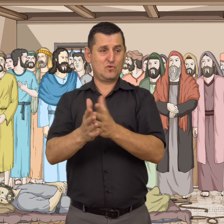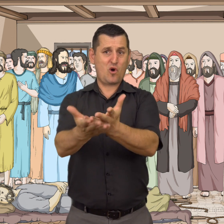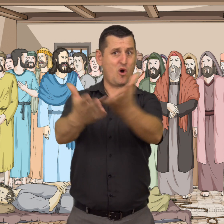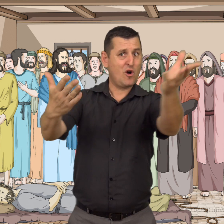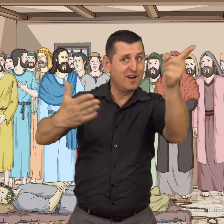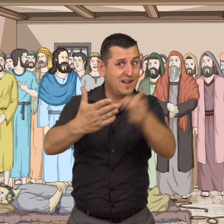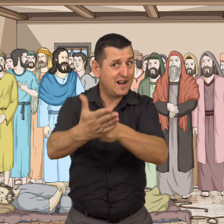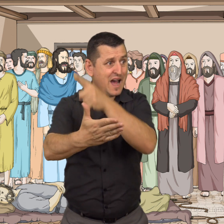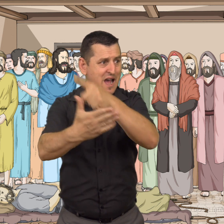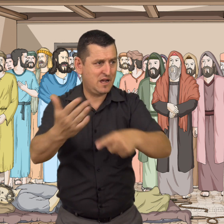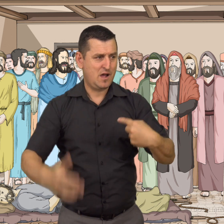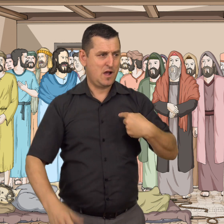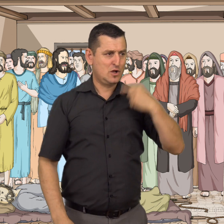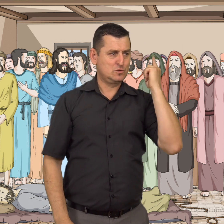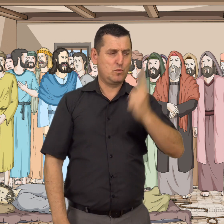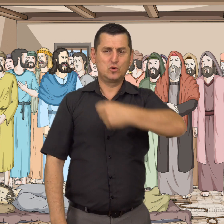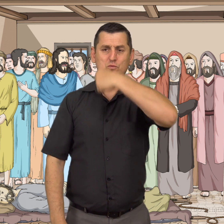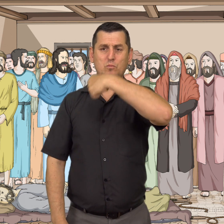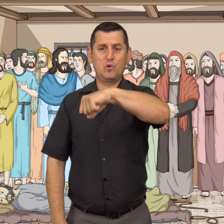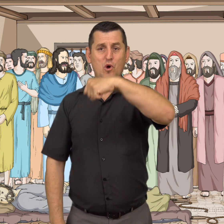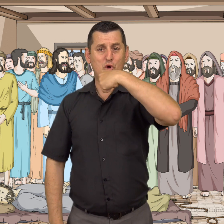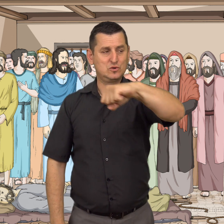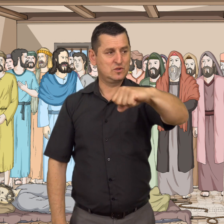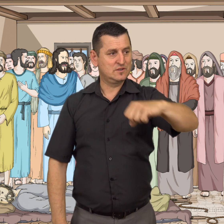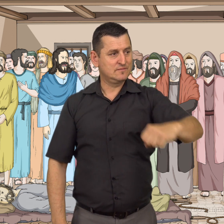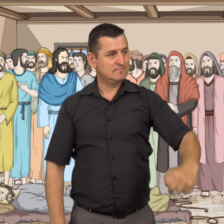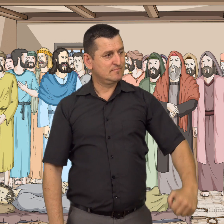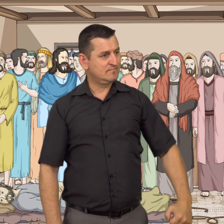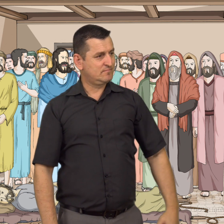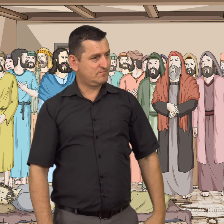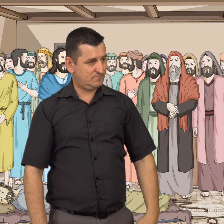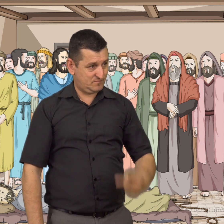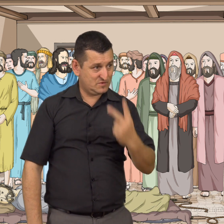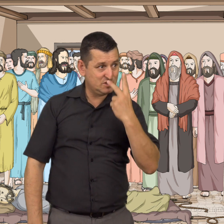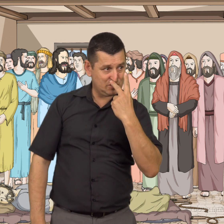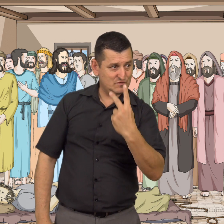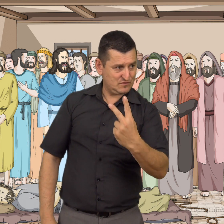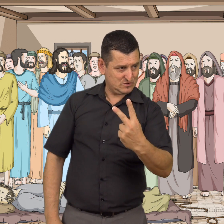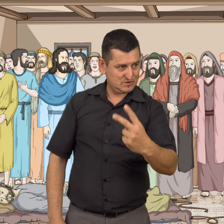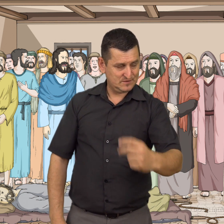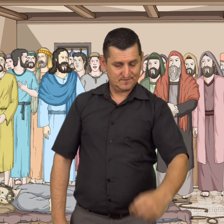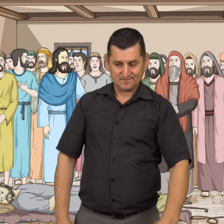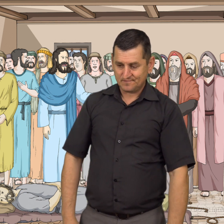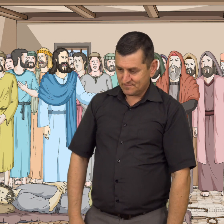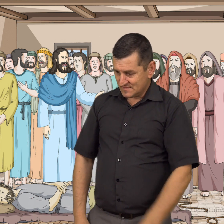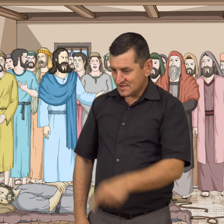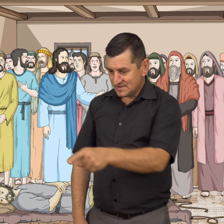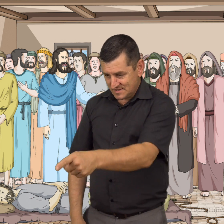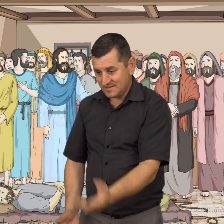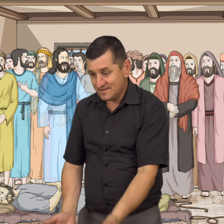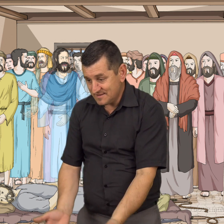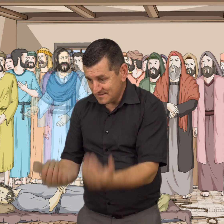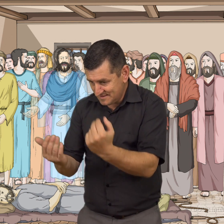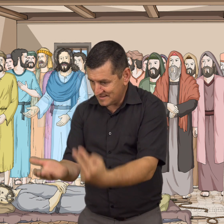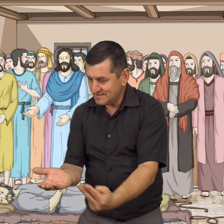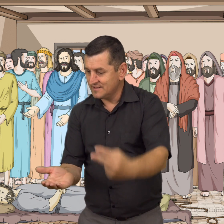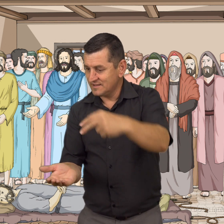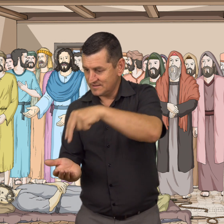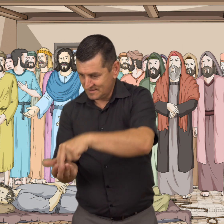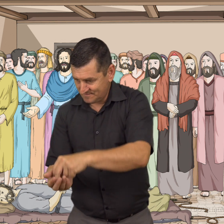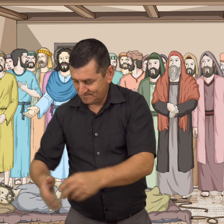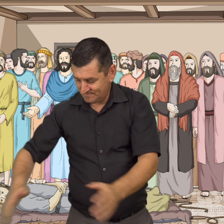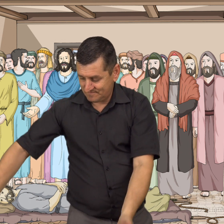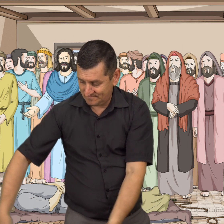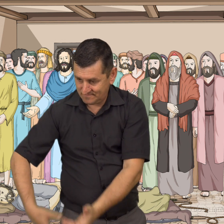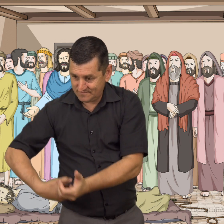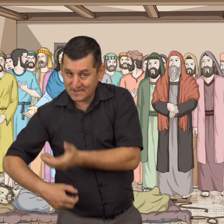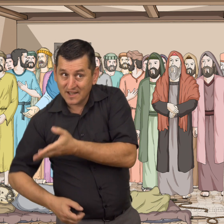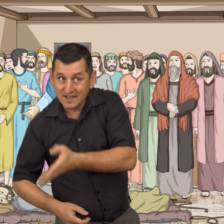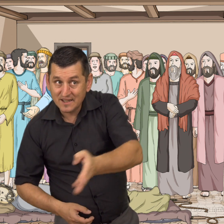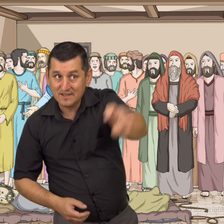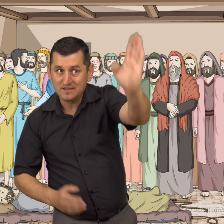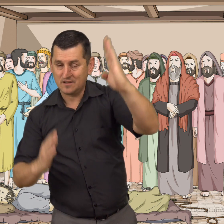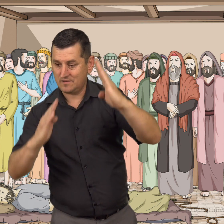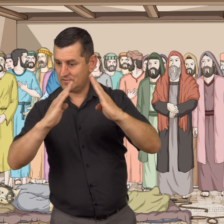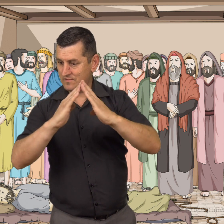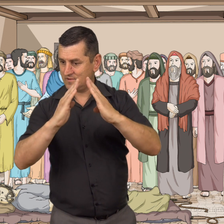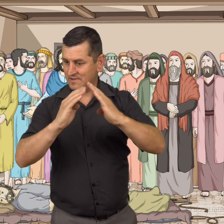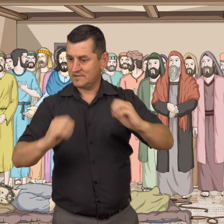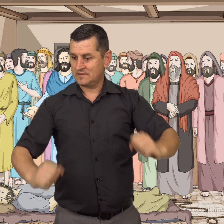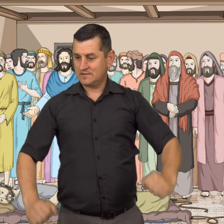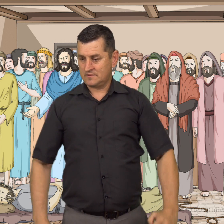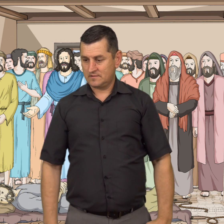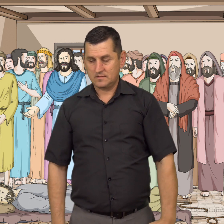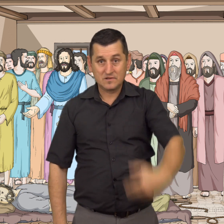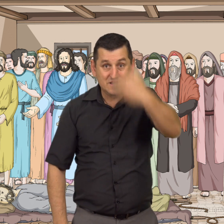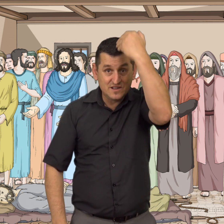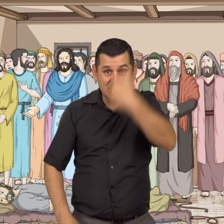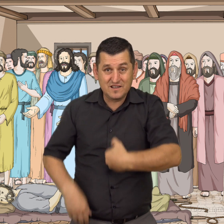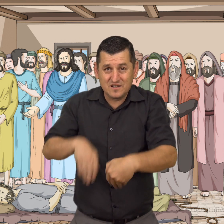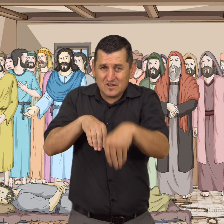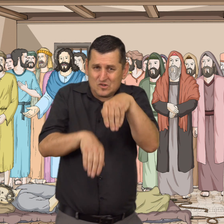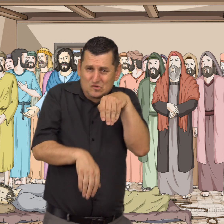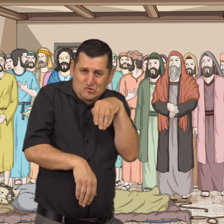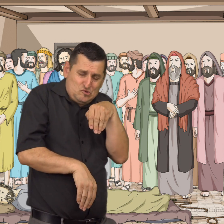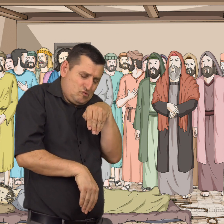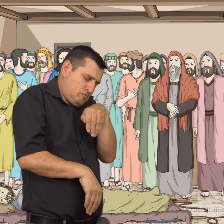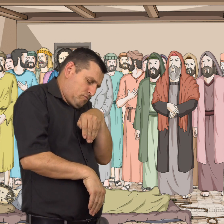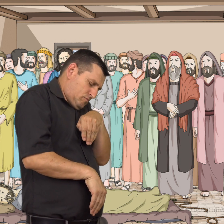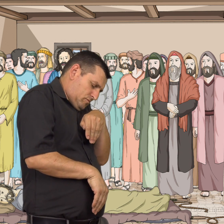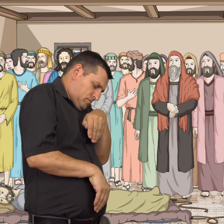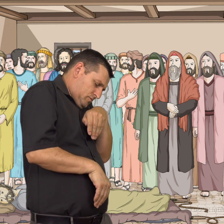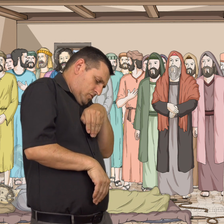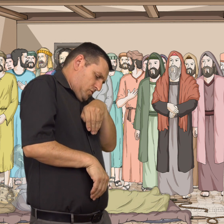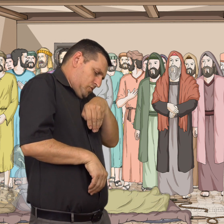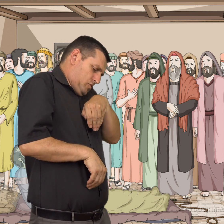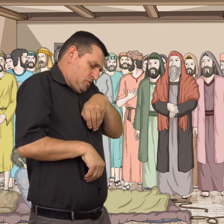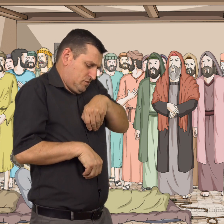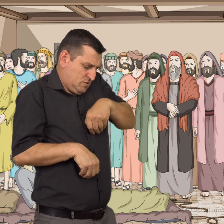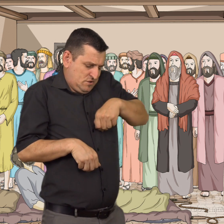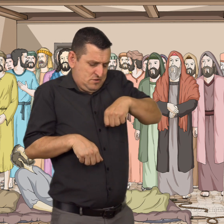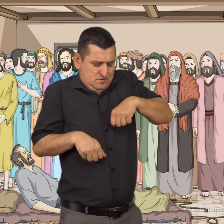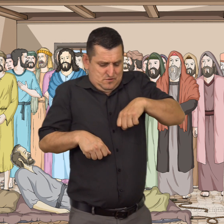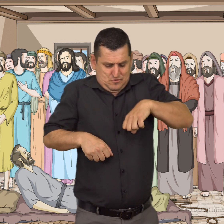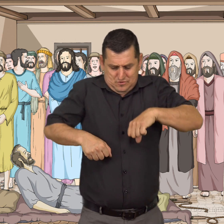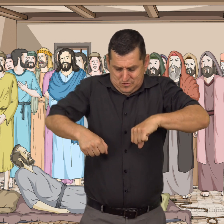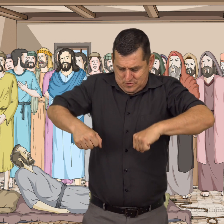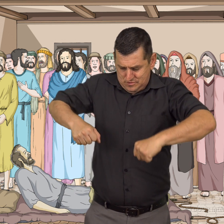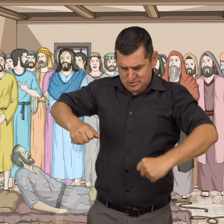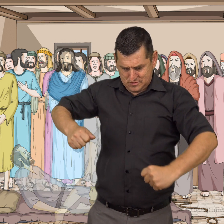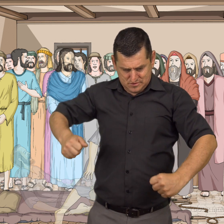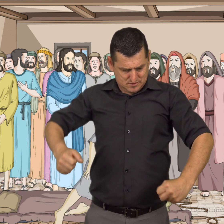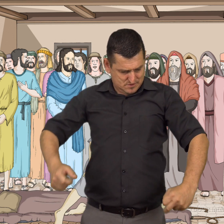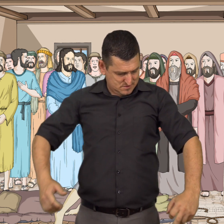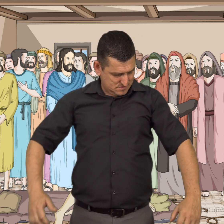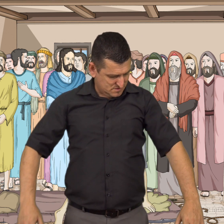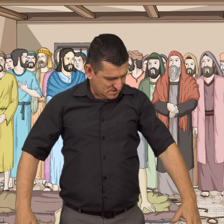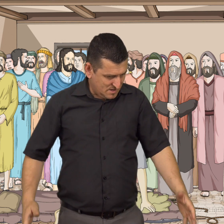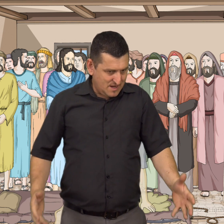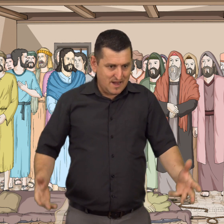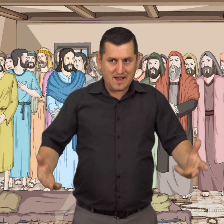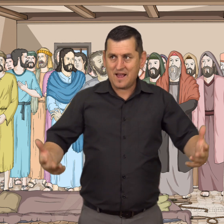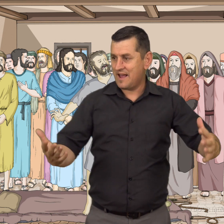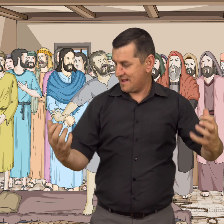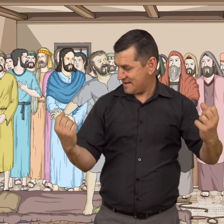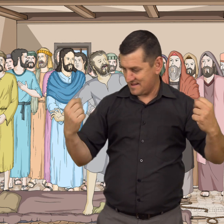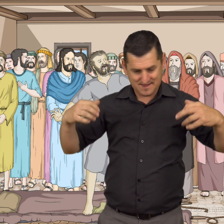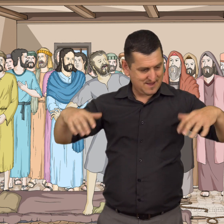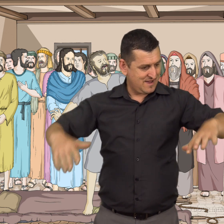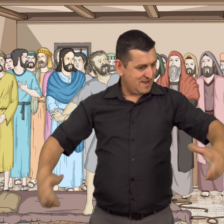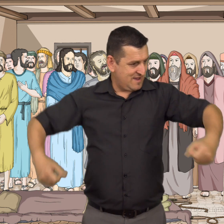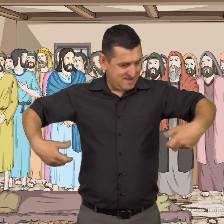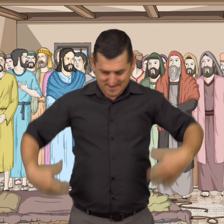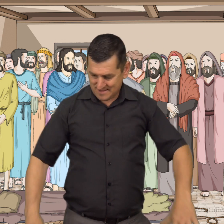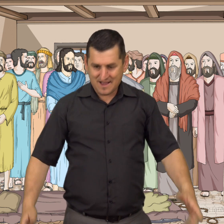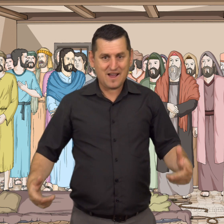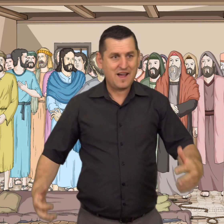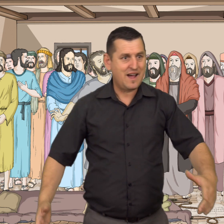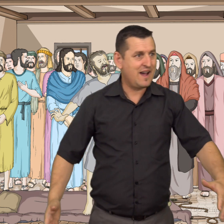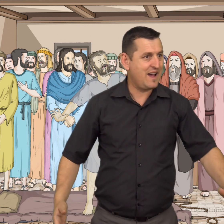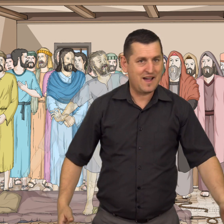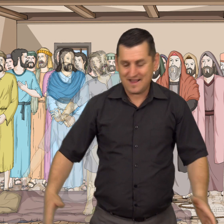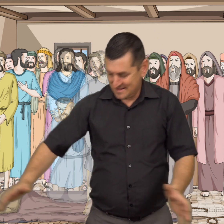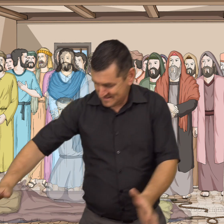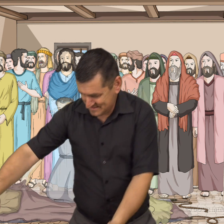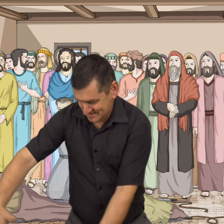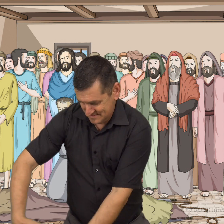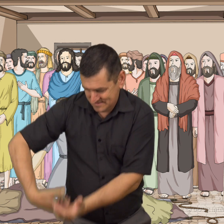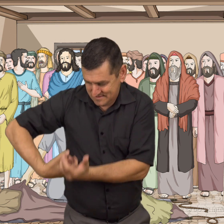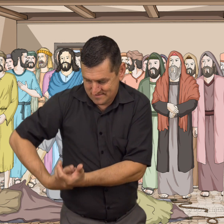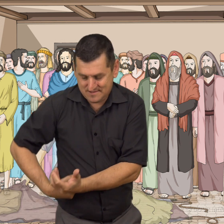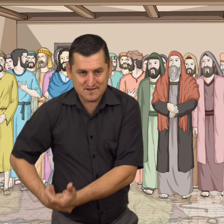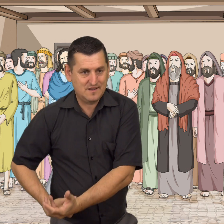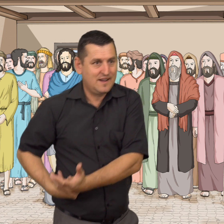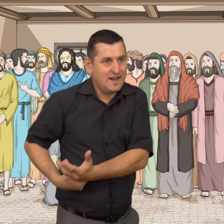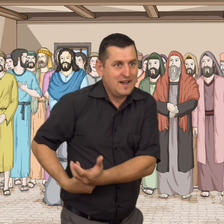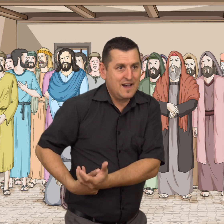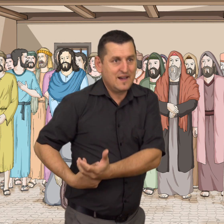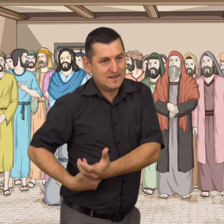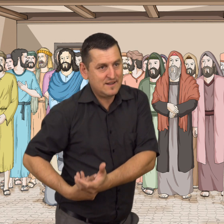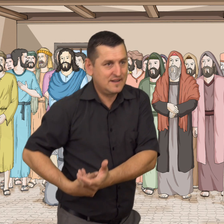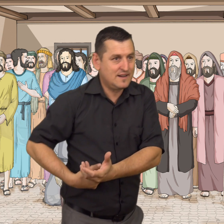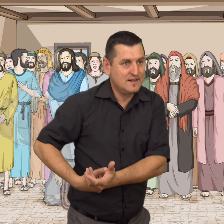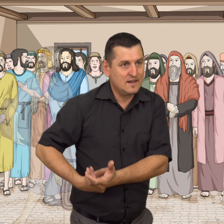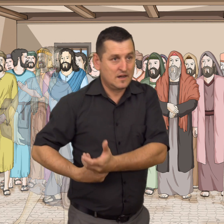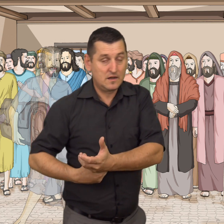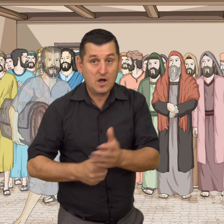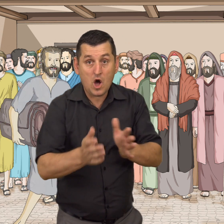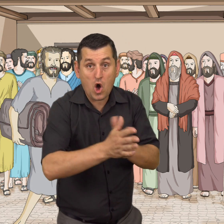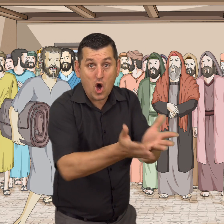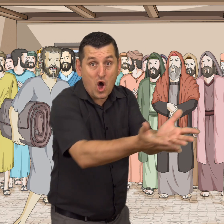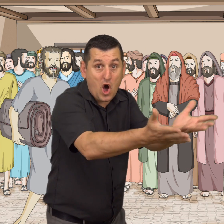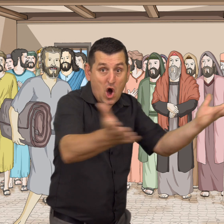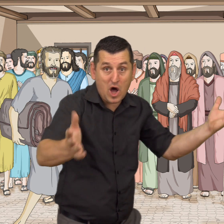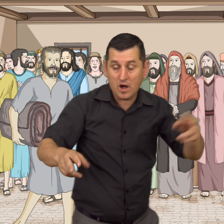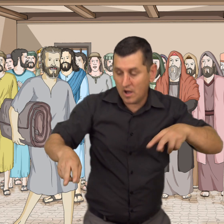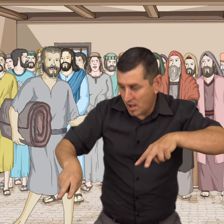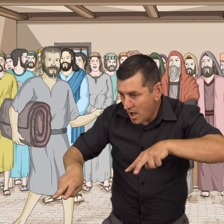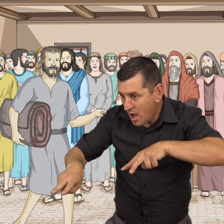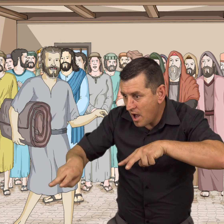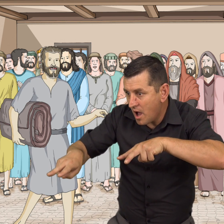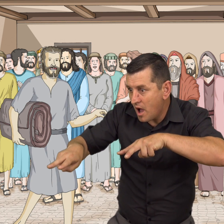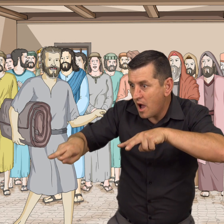But so that you may know that the Son of Man has authority on earth to forgive sins...” He said to the paralytic, “I tell you, get up, pick up your mat, and go home.”